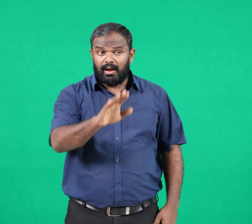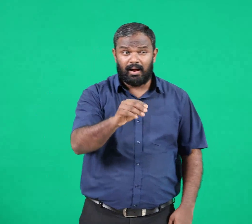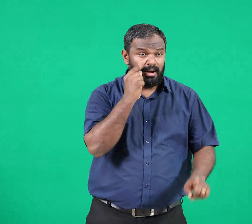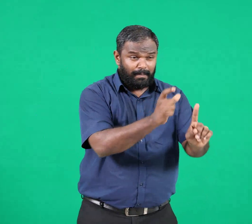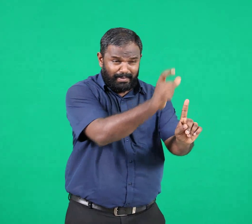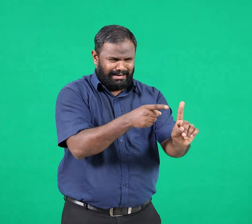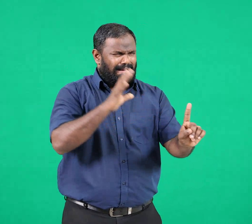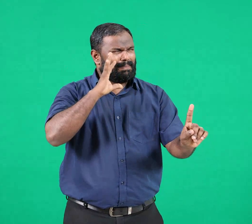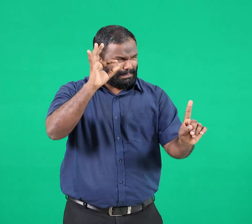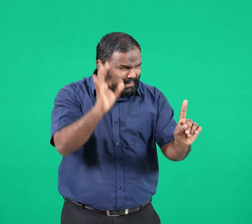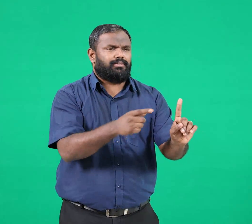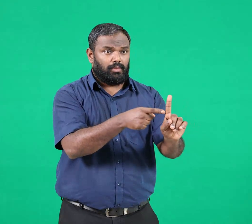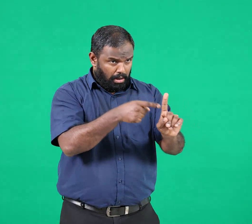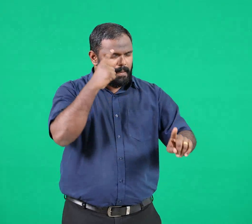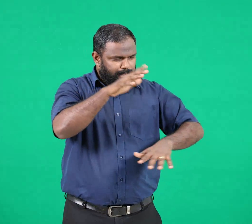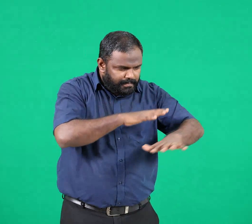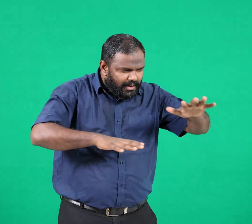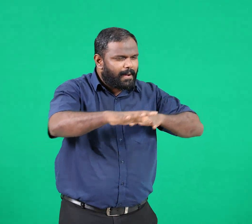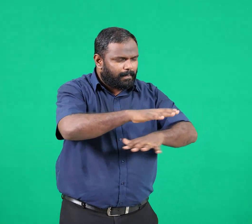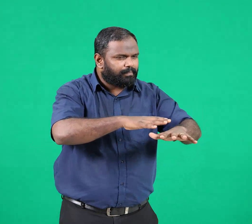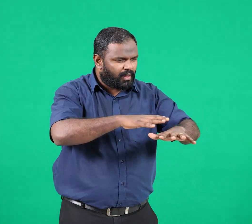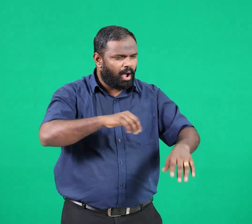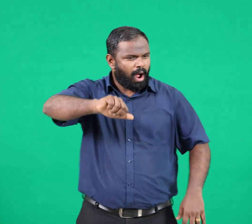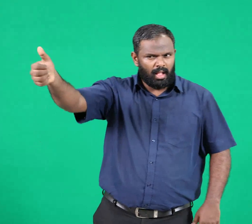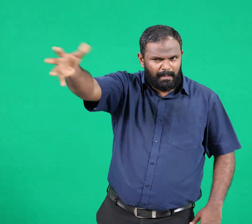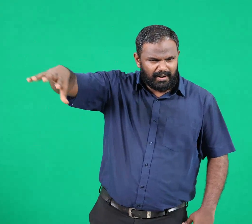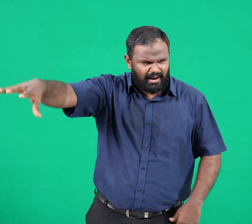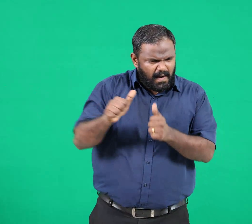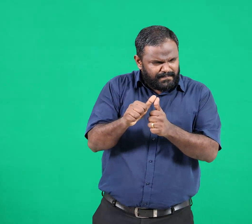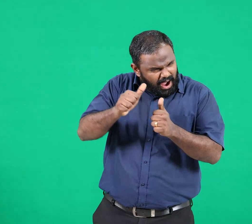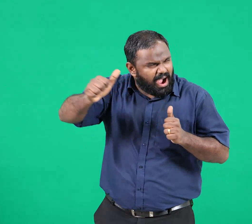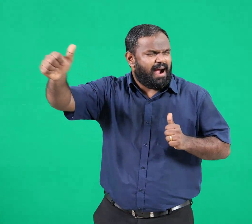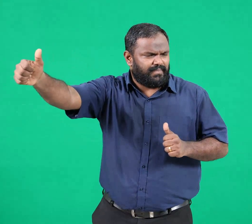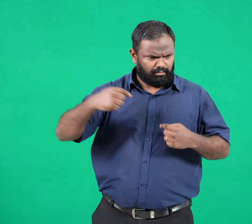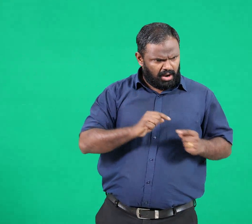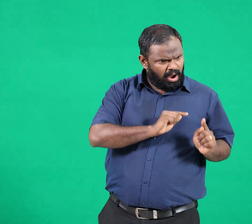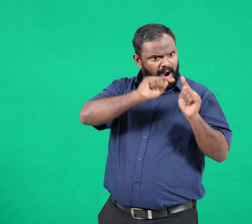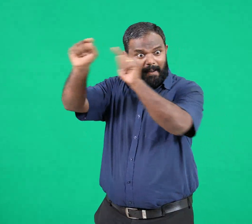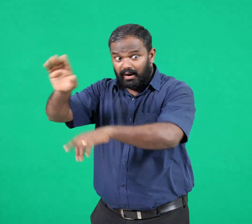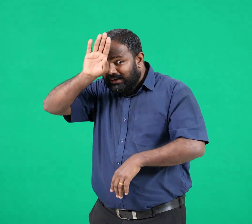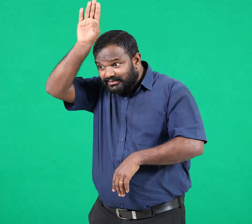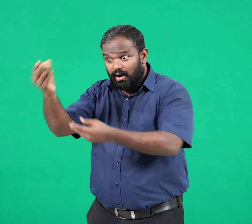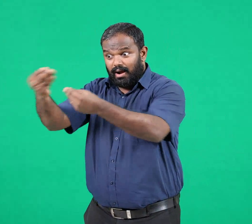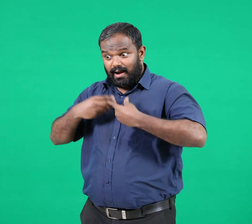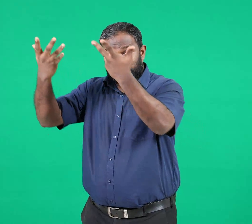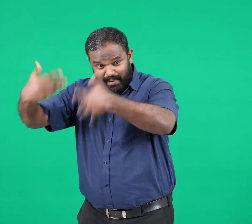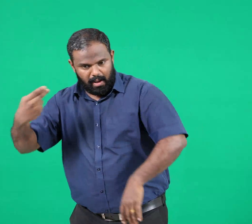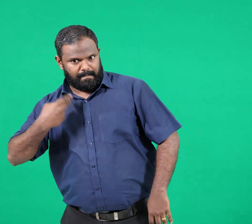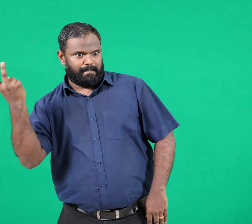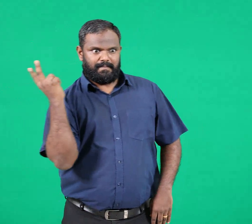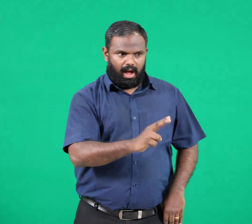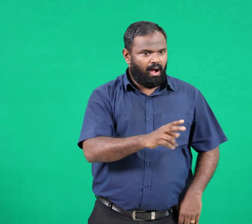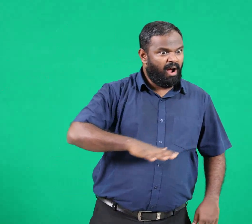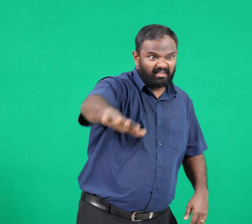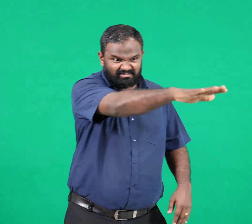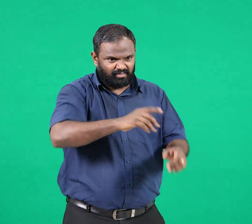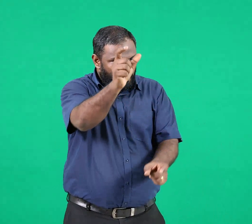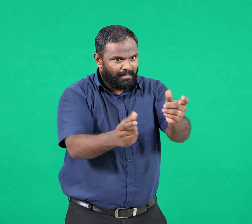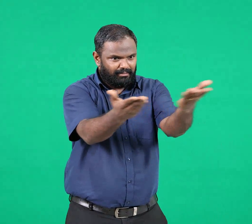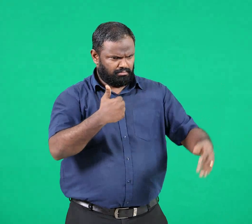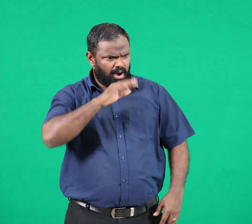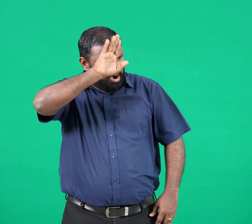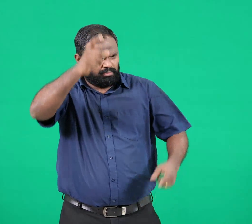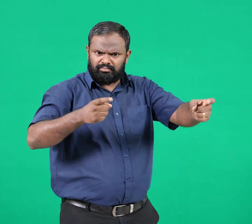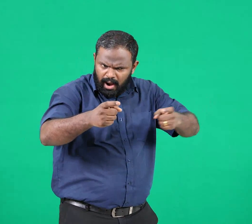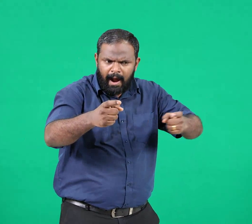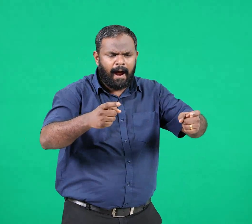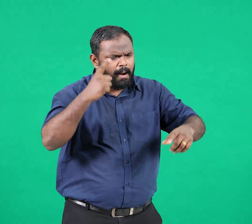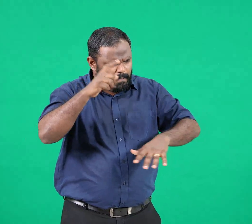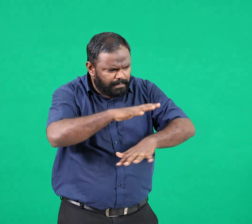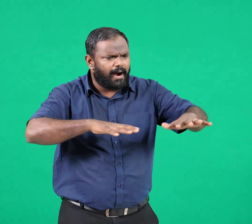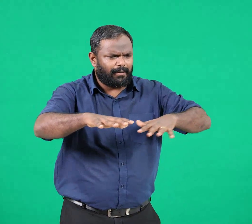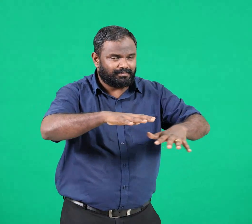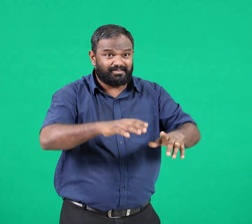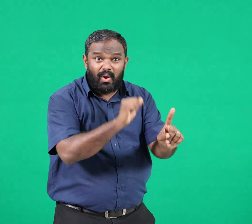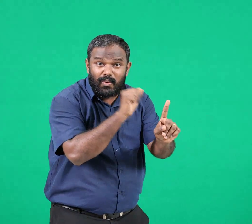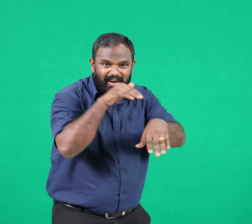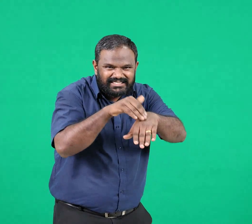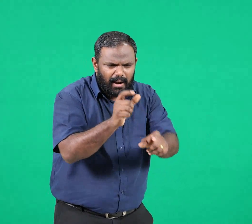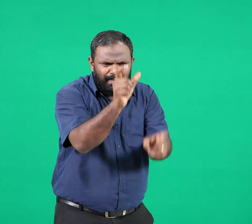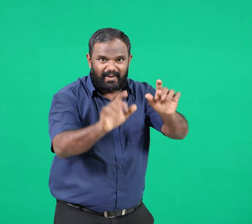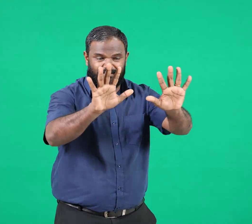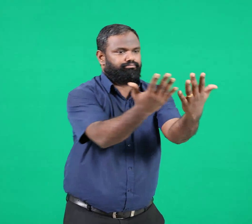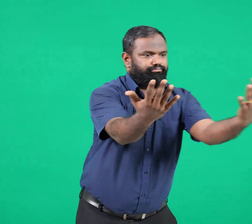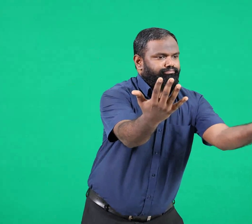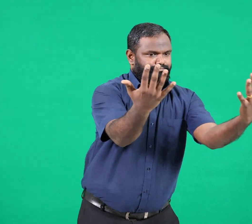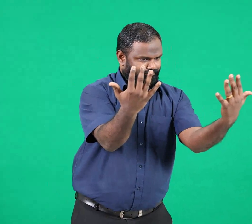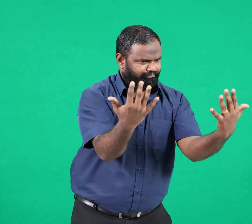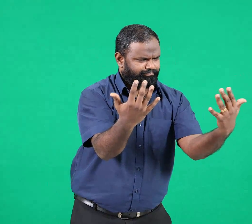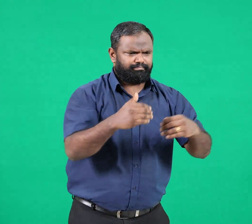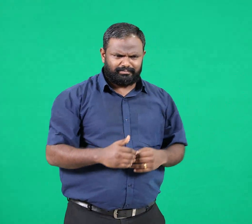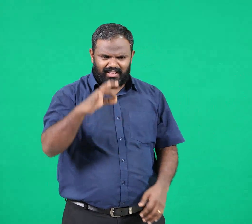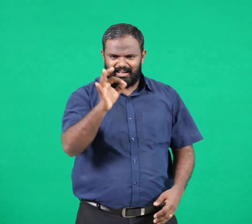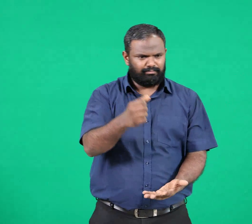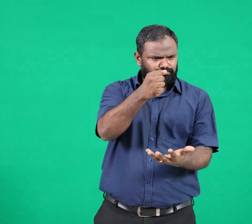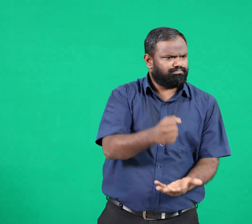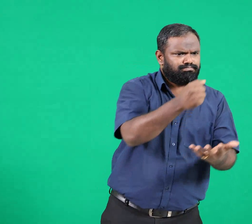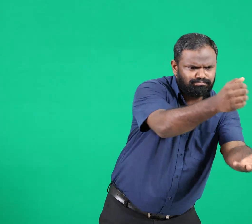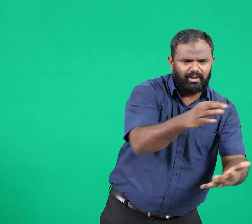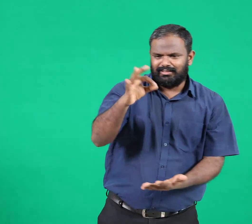So He said, "A man of noble birth went to a distant country to lay claim to his kingship and then return.